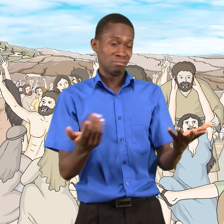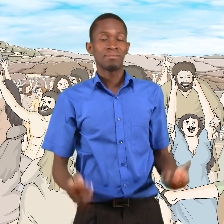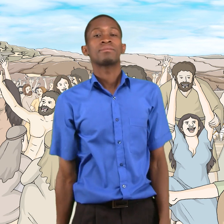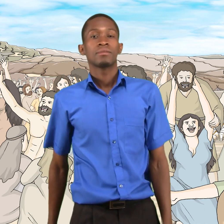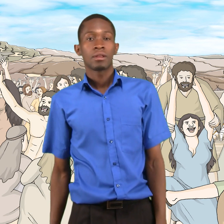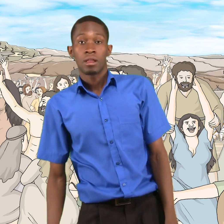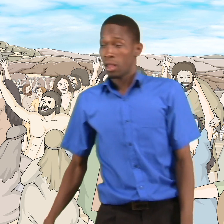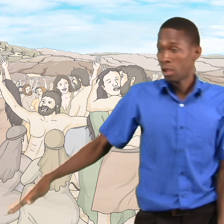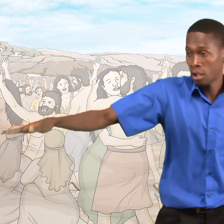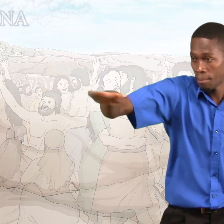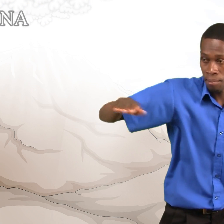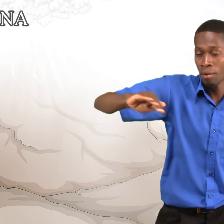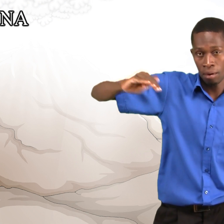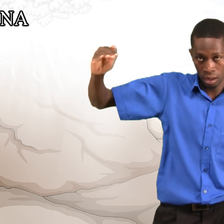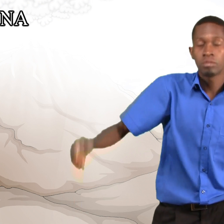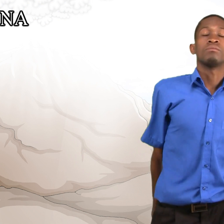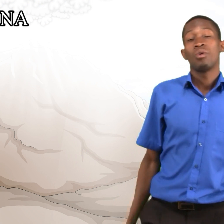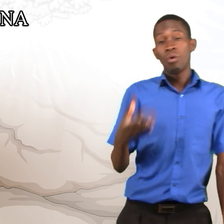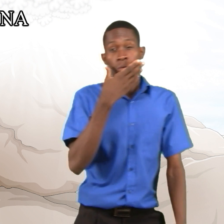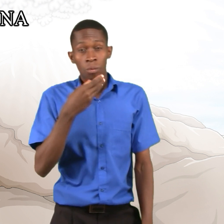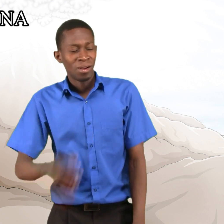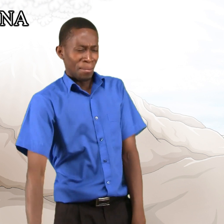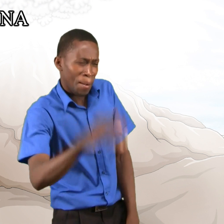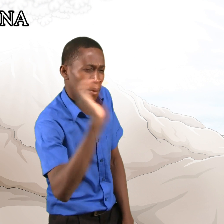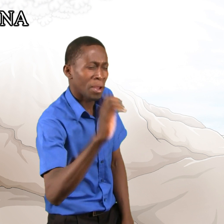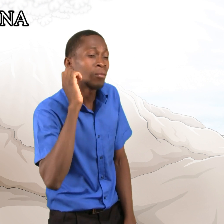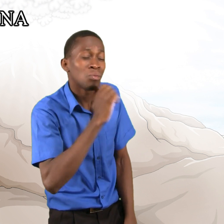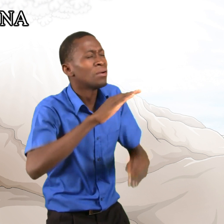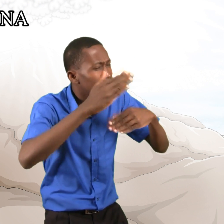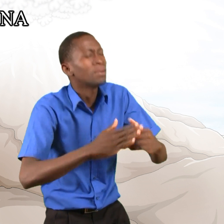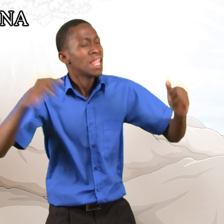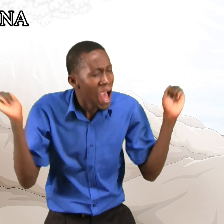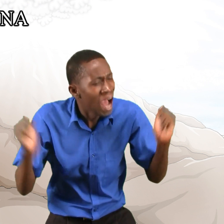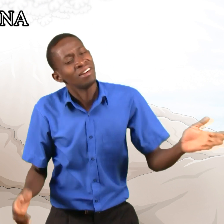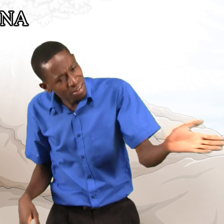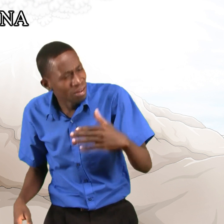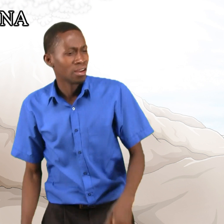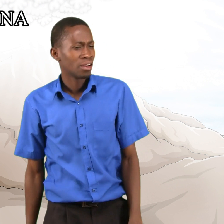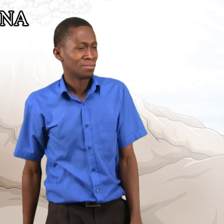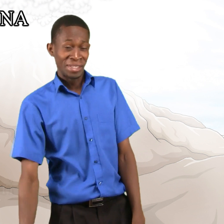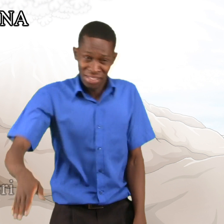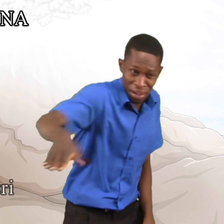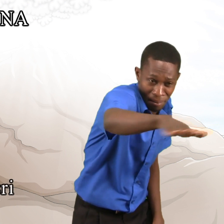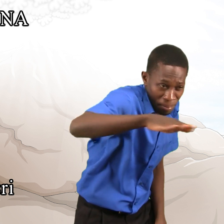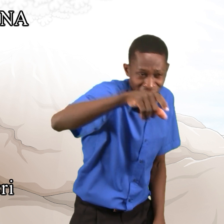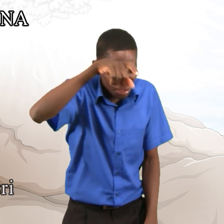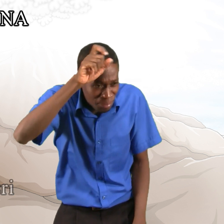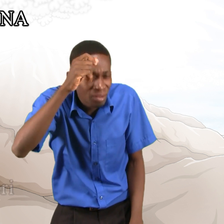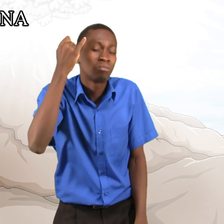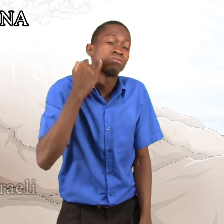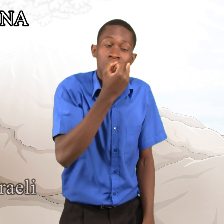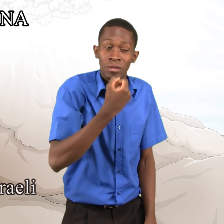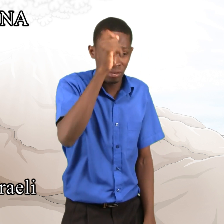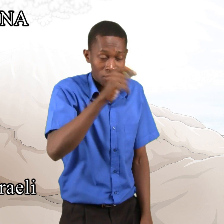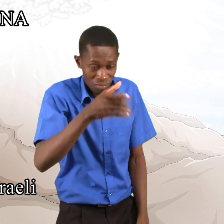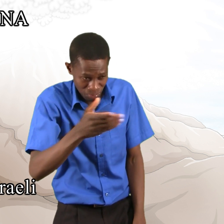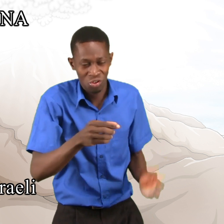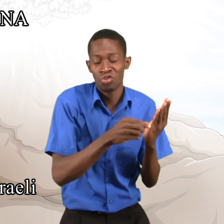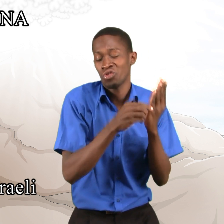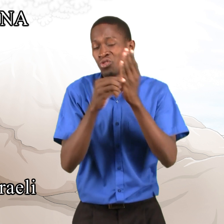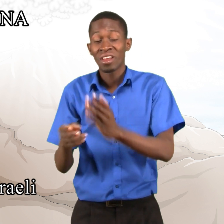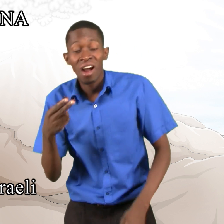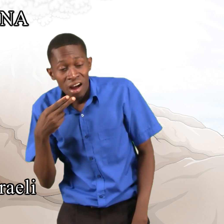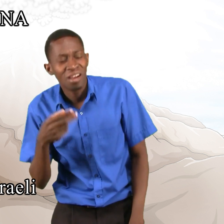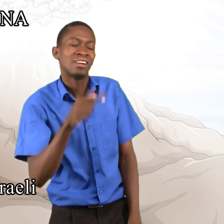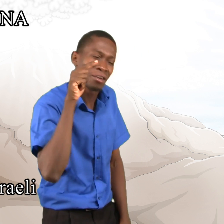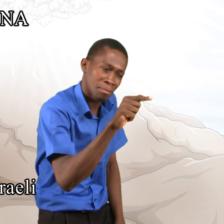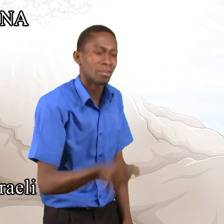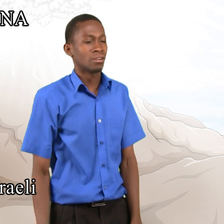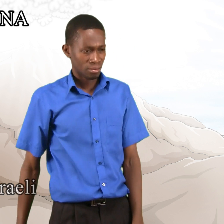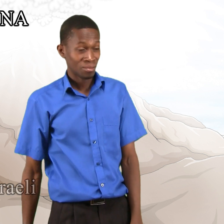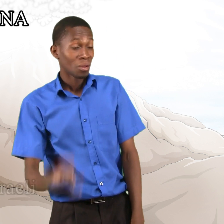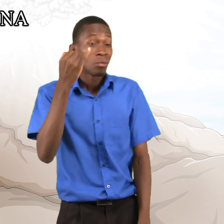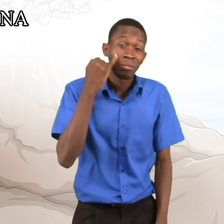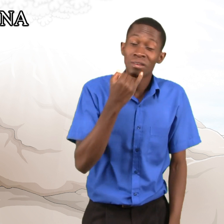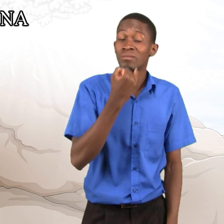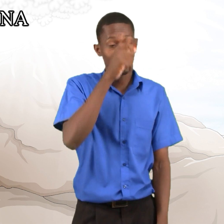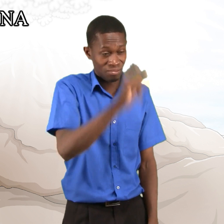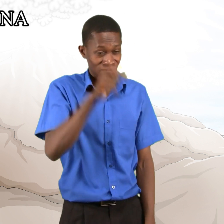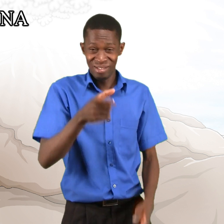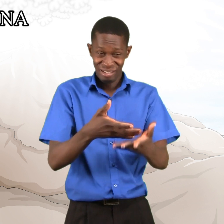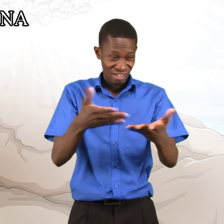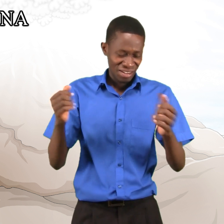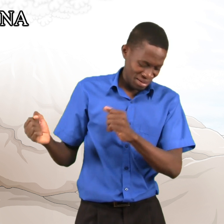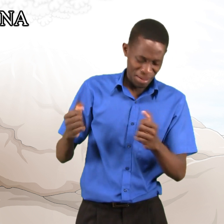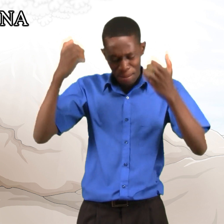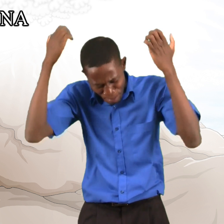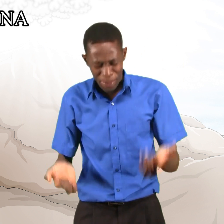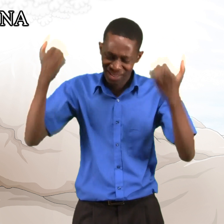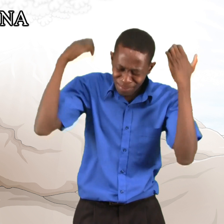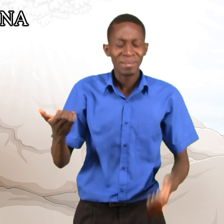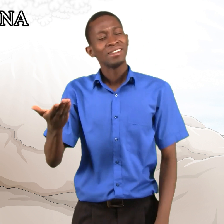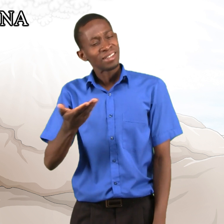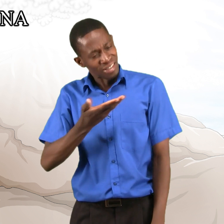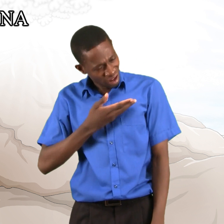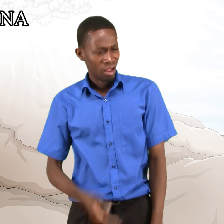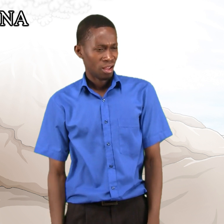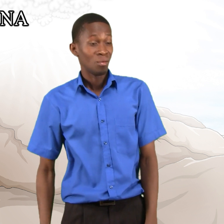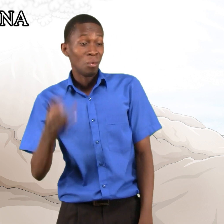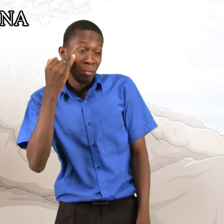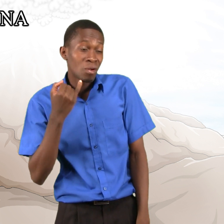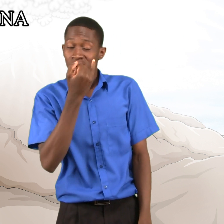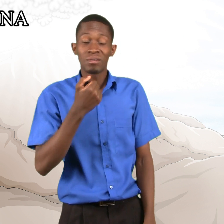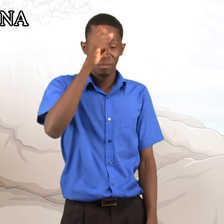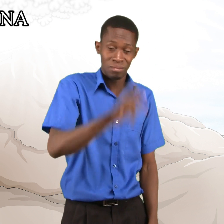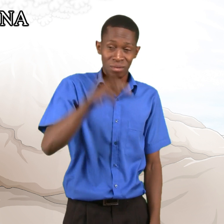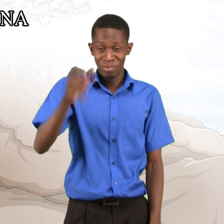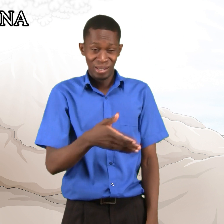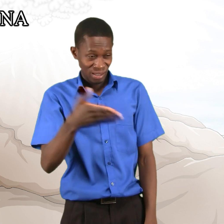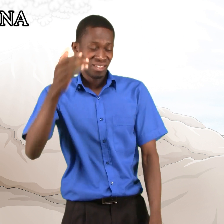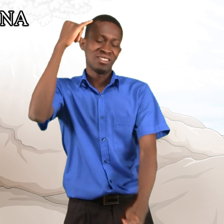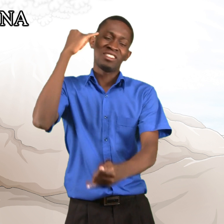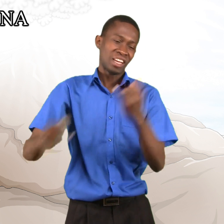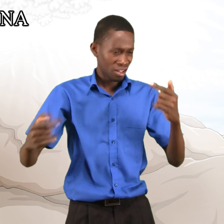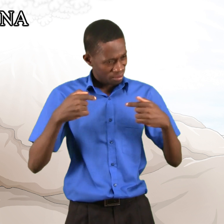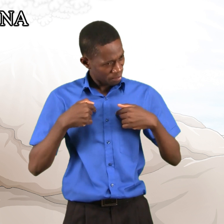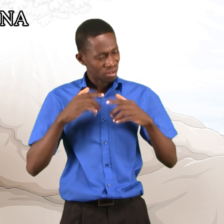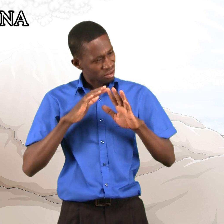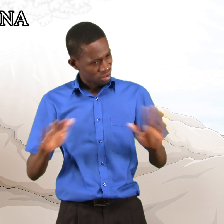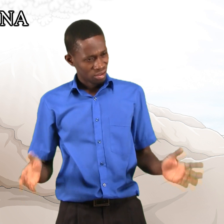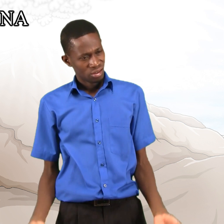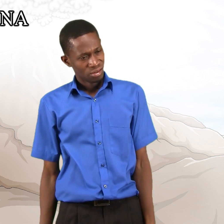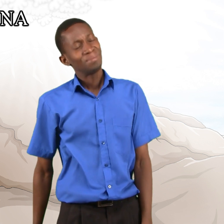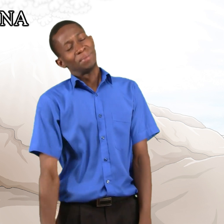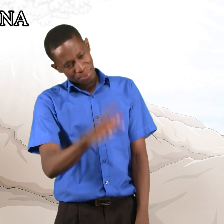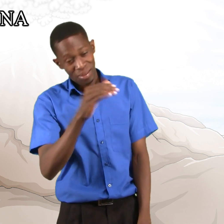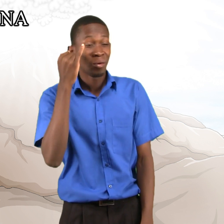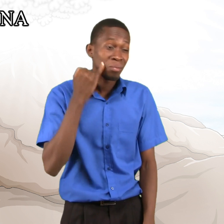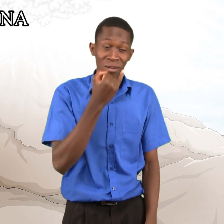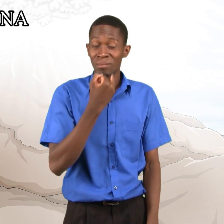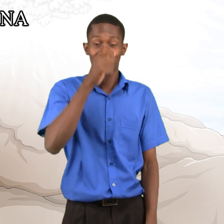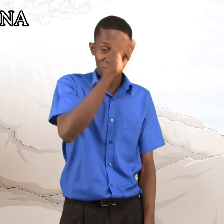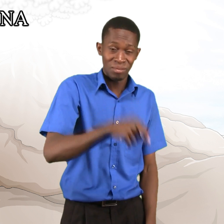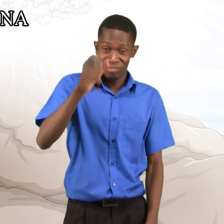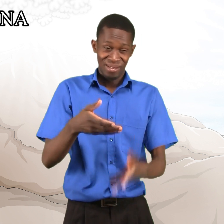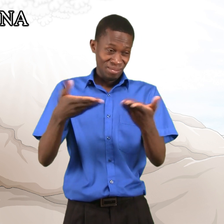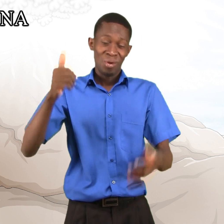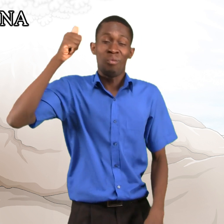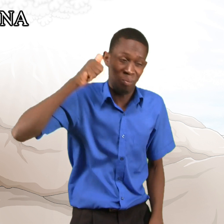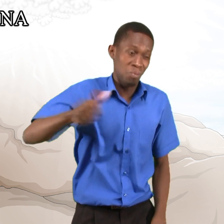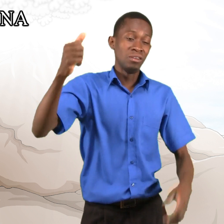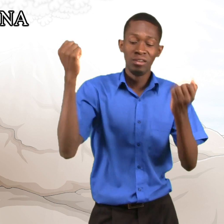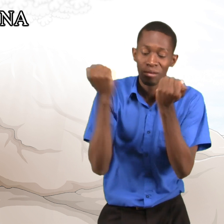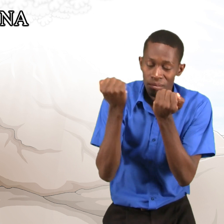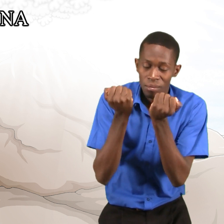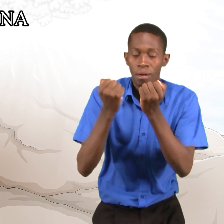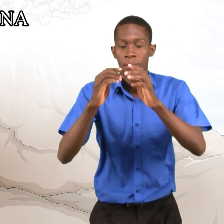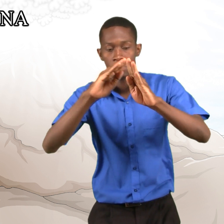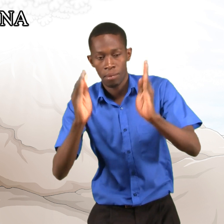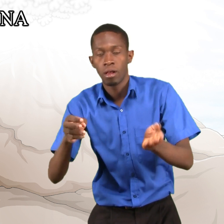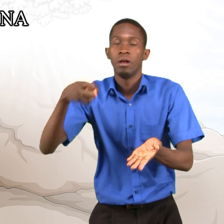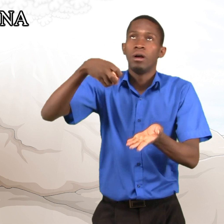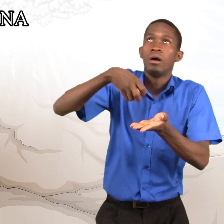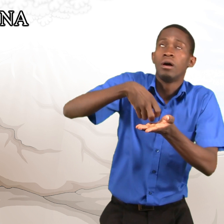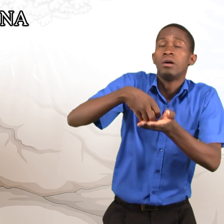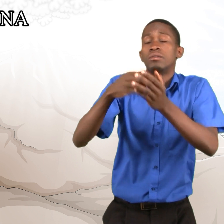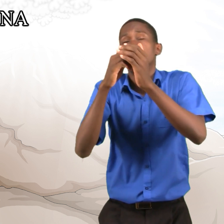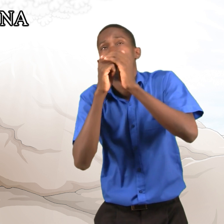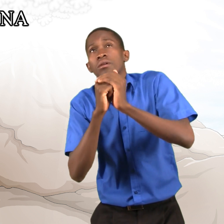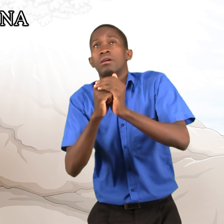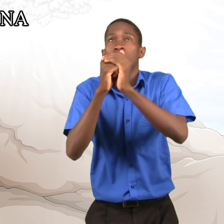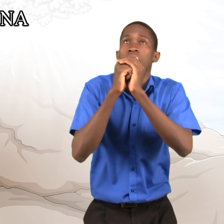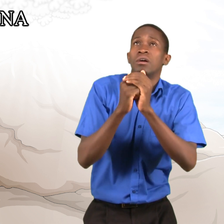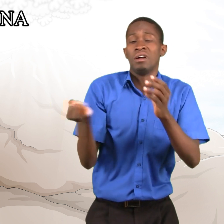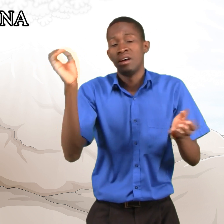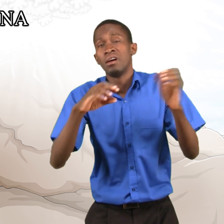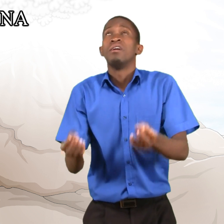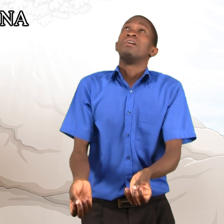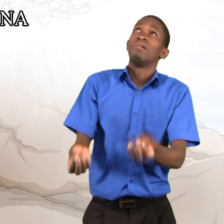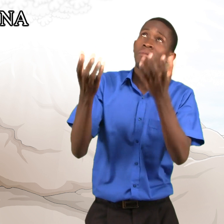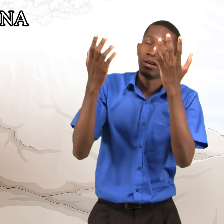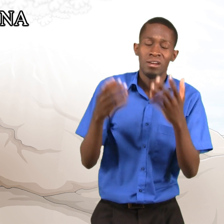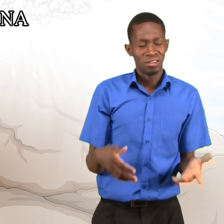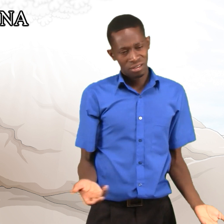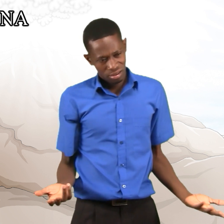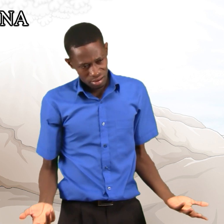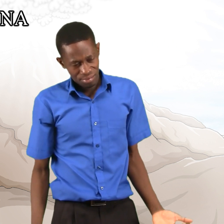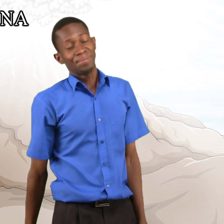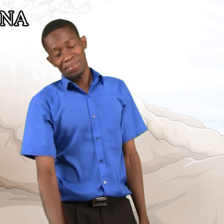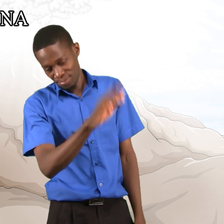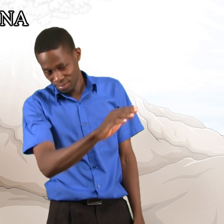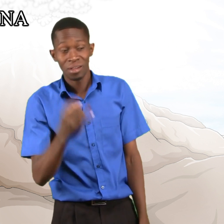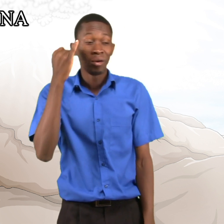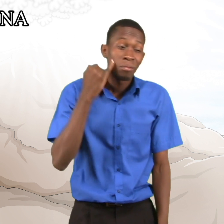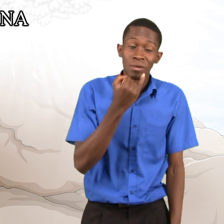Then the LORD said to Moses, “Go down at once, for your people, whom you brought up out of the land of Egypt, have corrupted themselves. How quickly they have turned aside from the way that I commanded them!